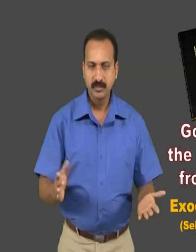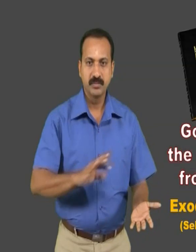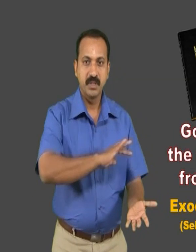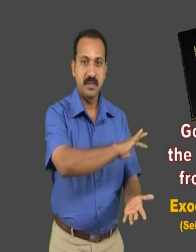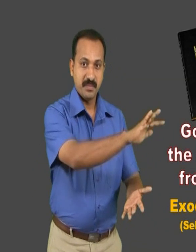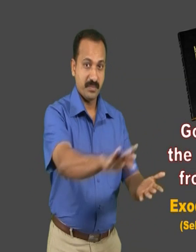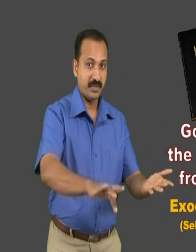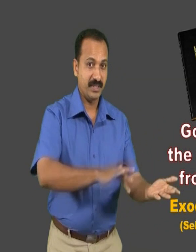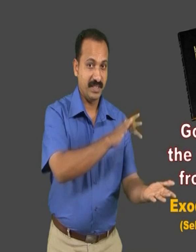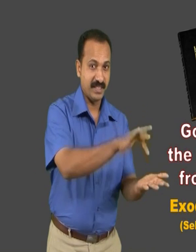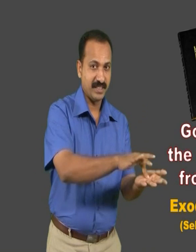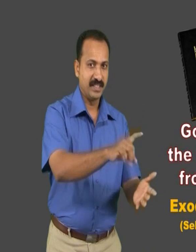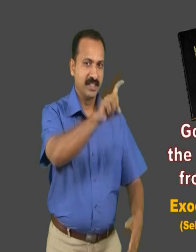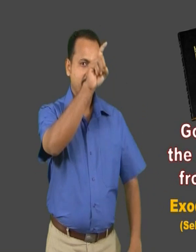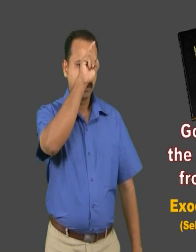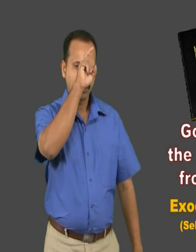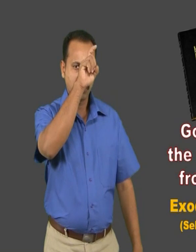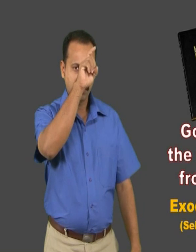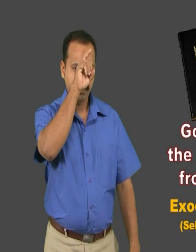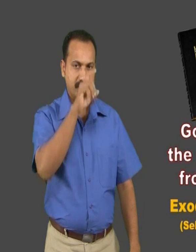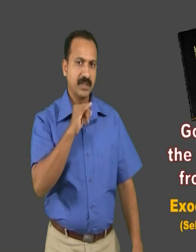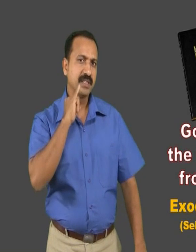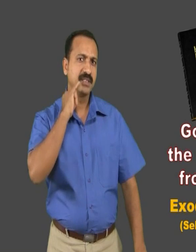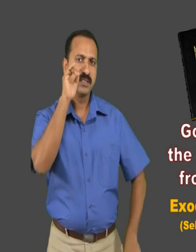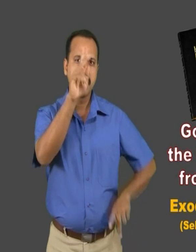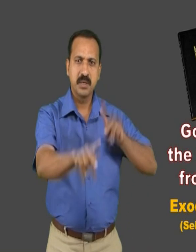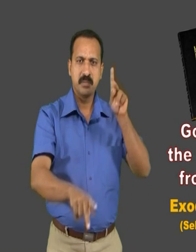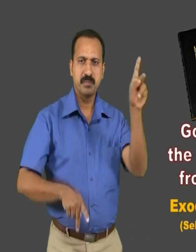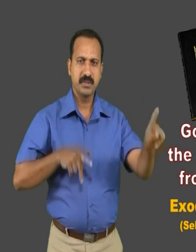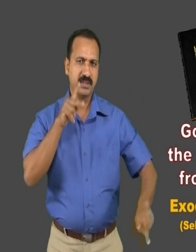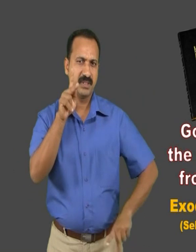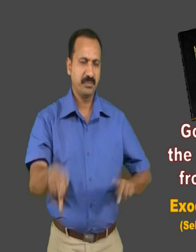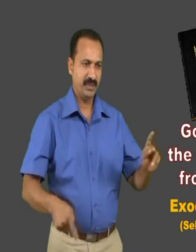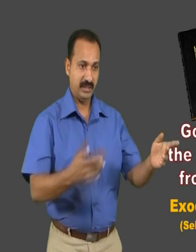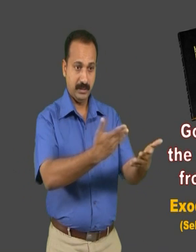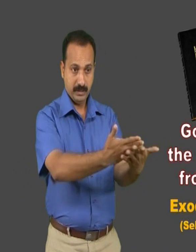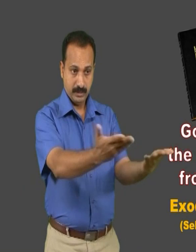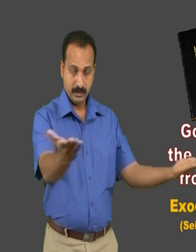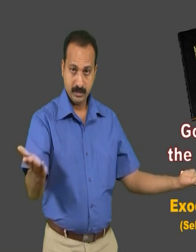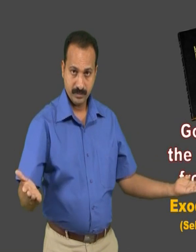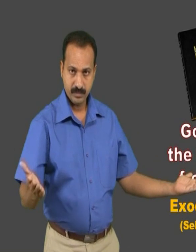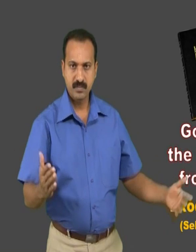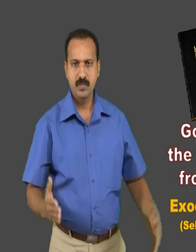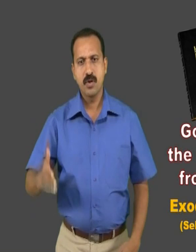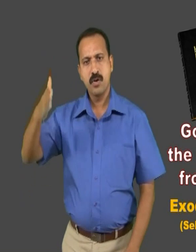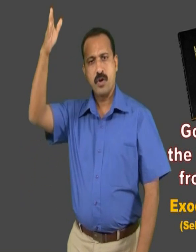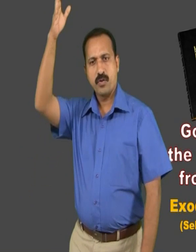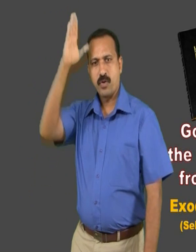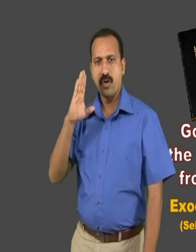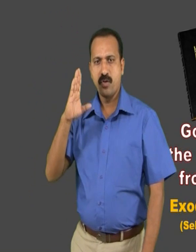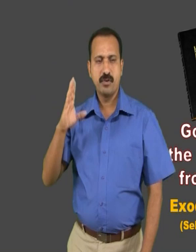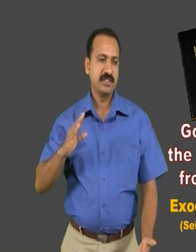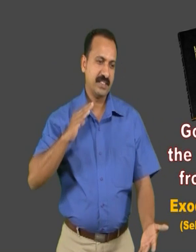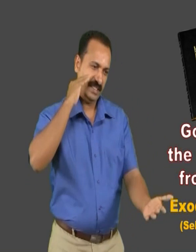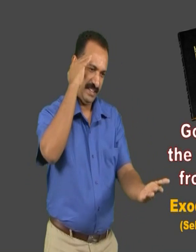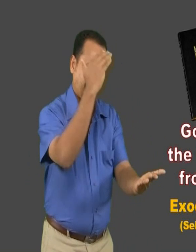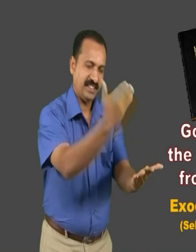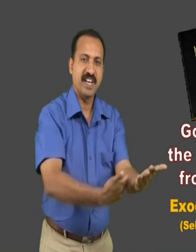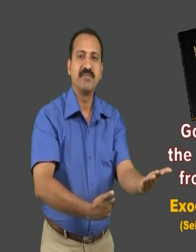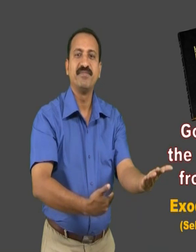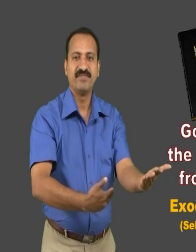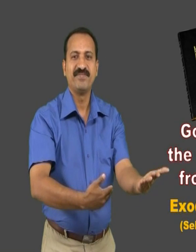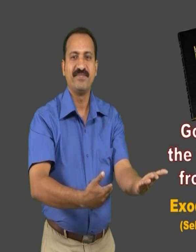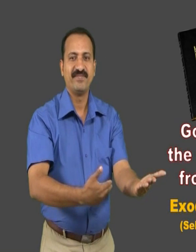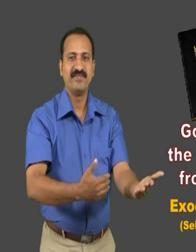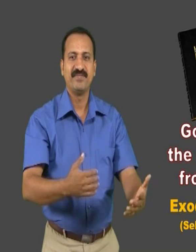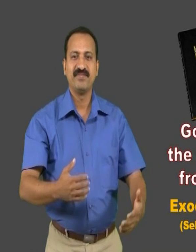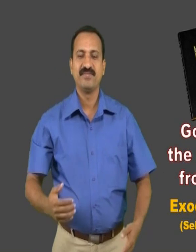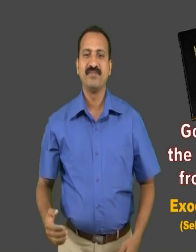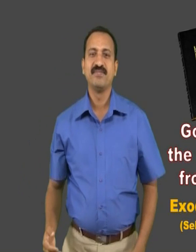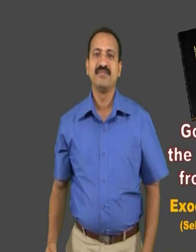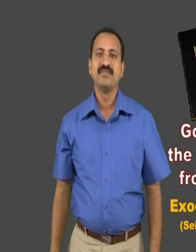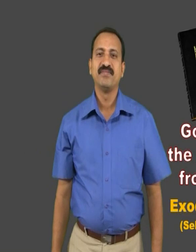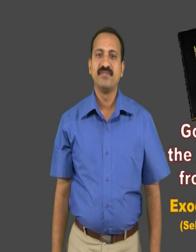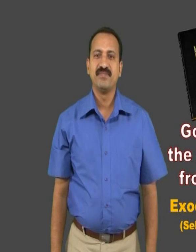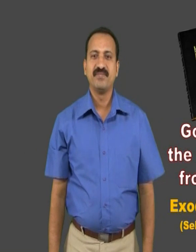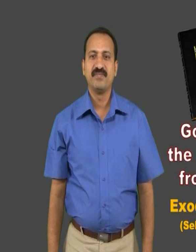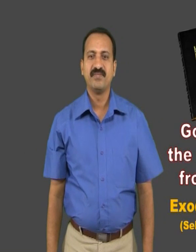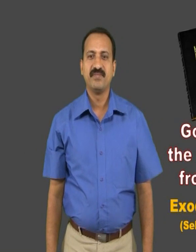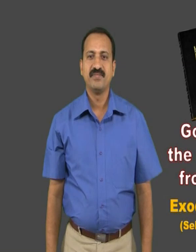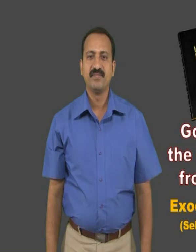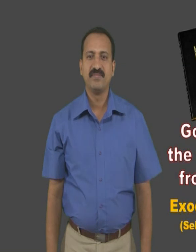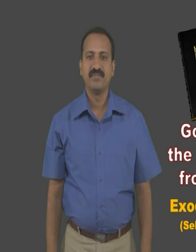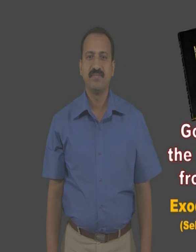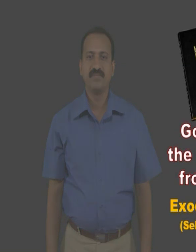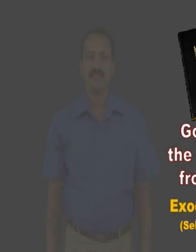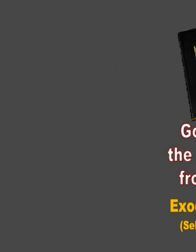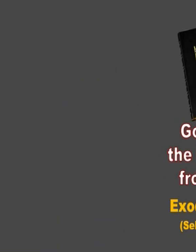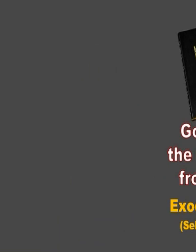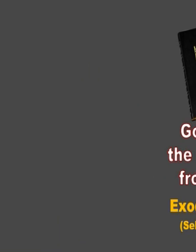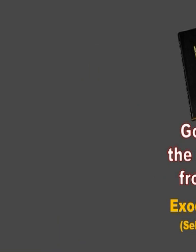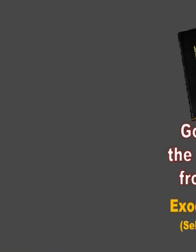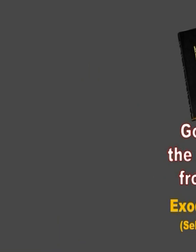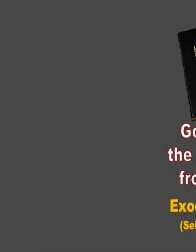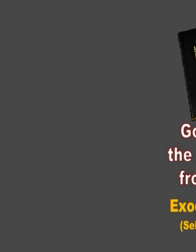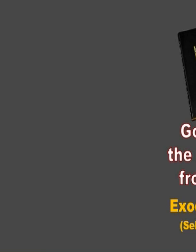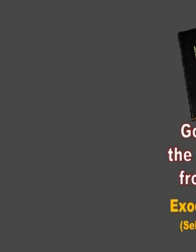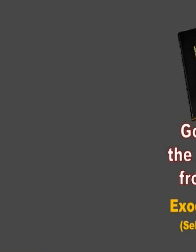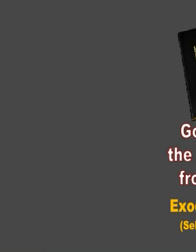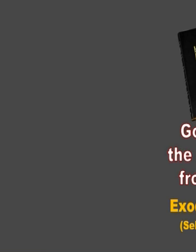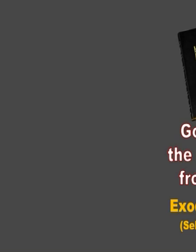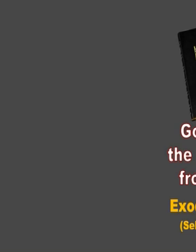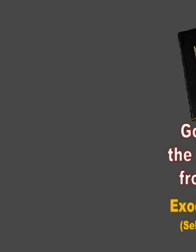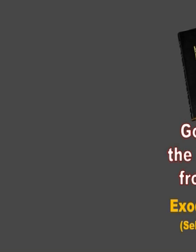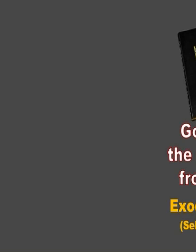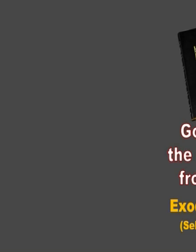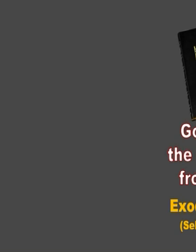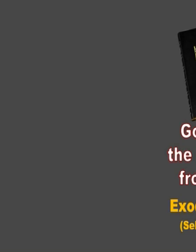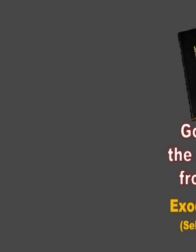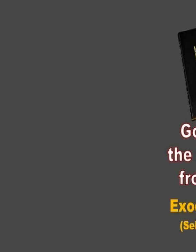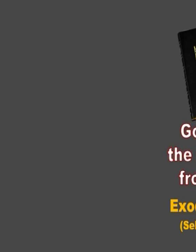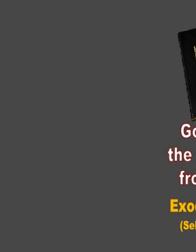God saves the Israelites from Egypt